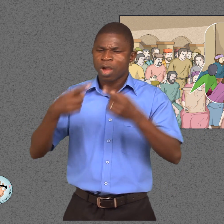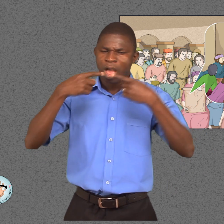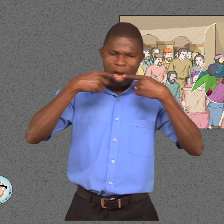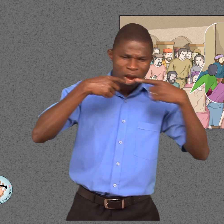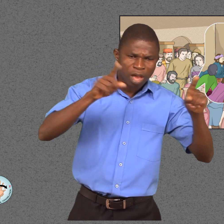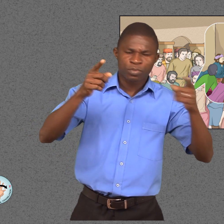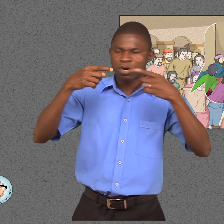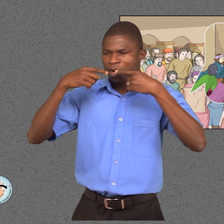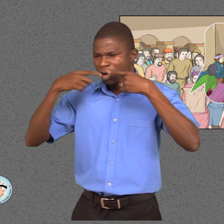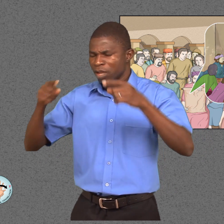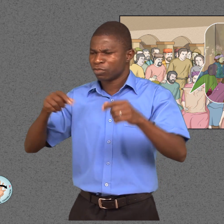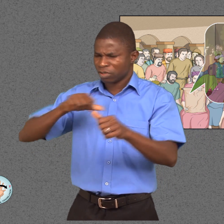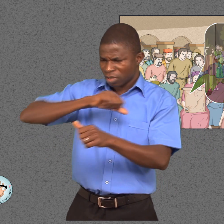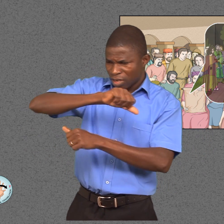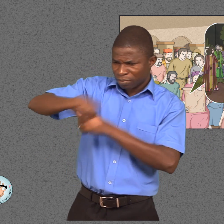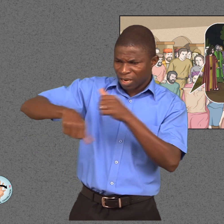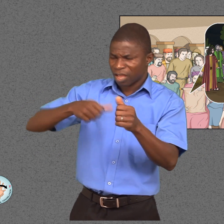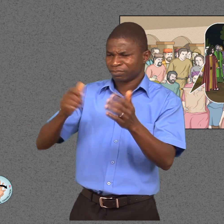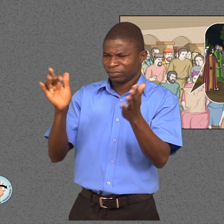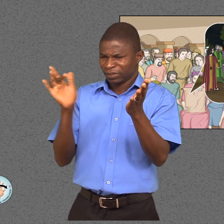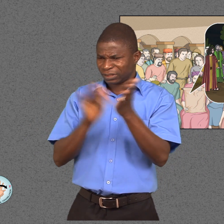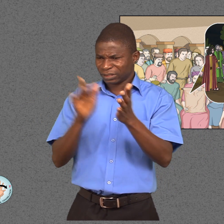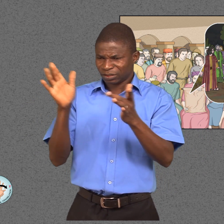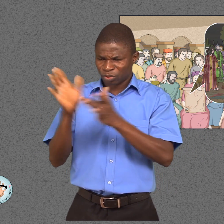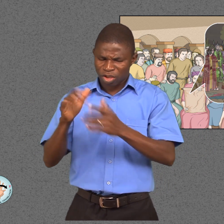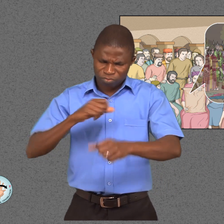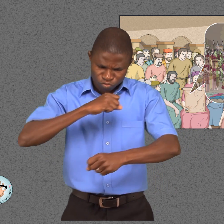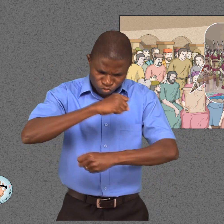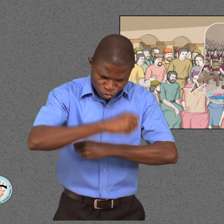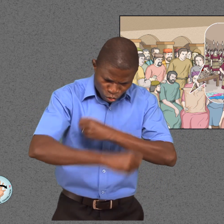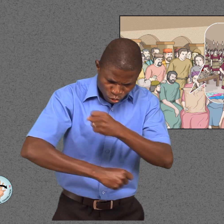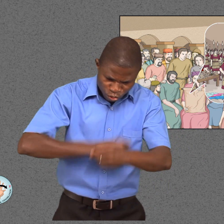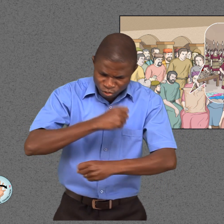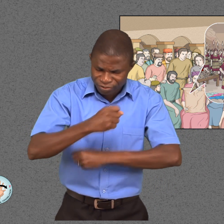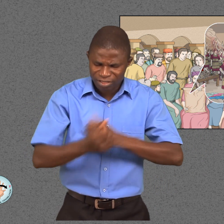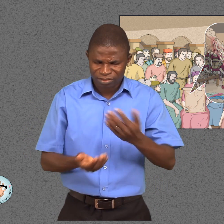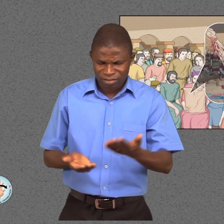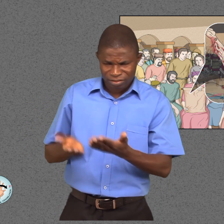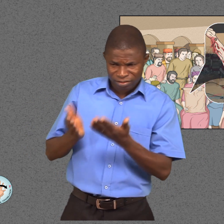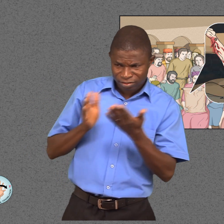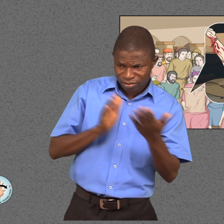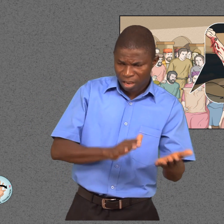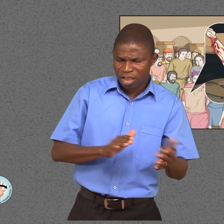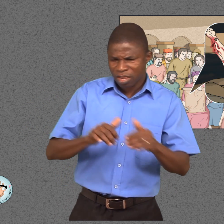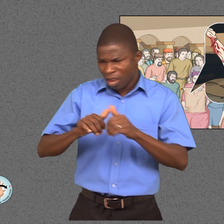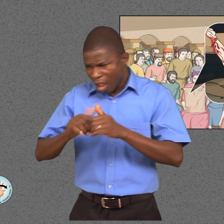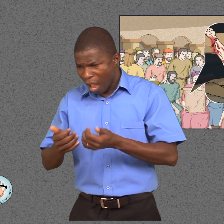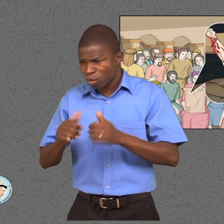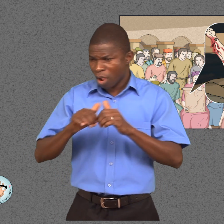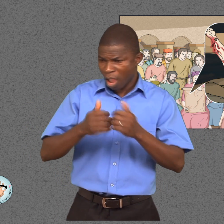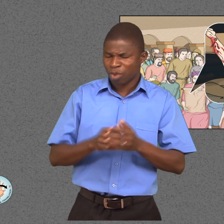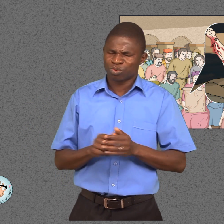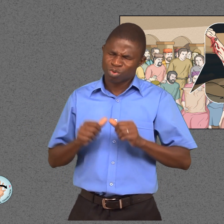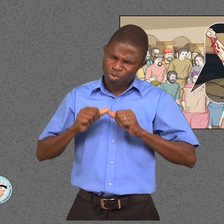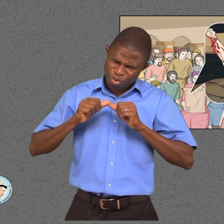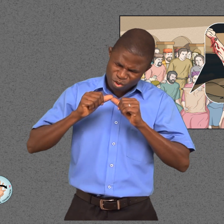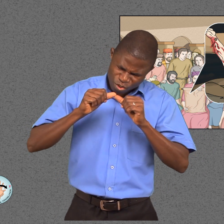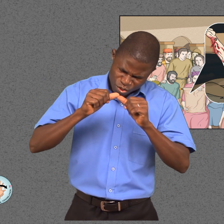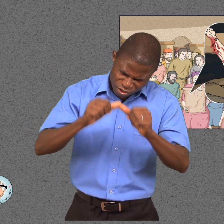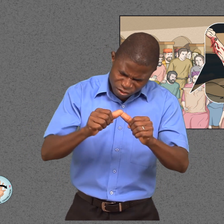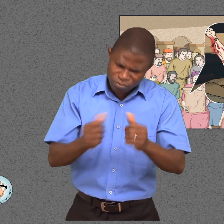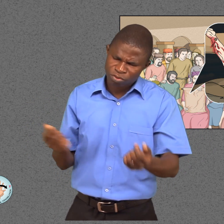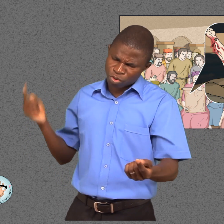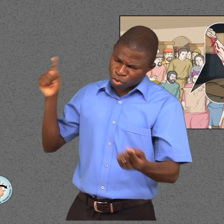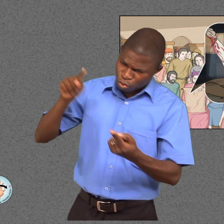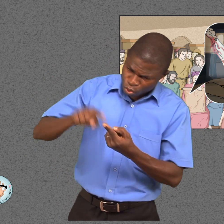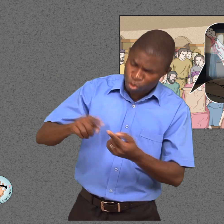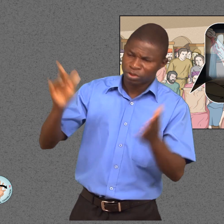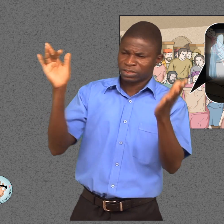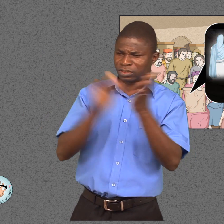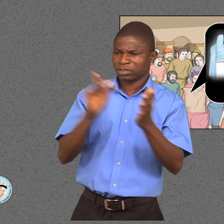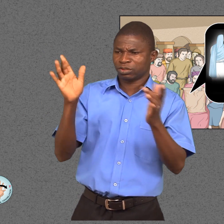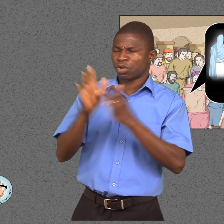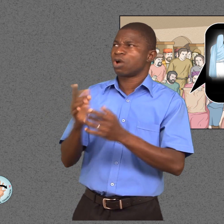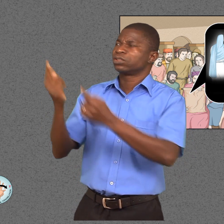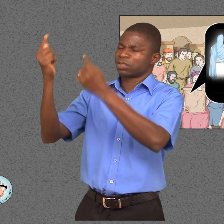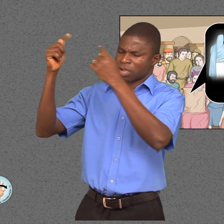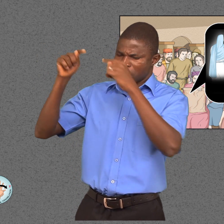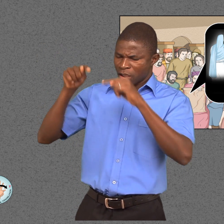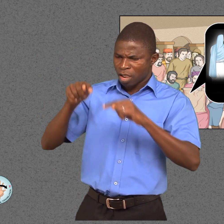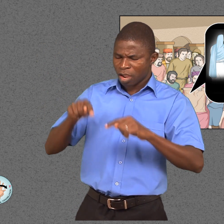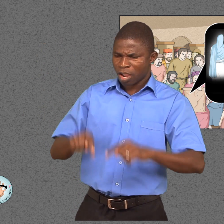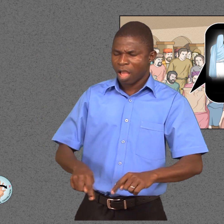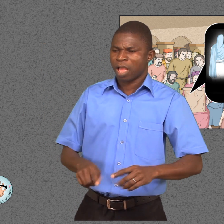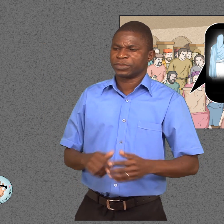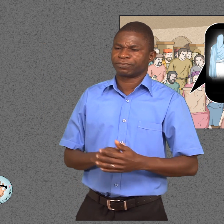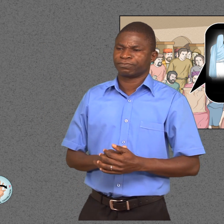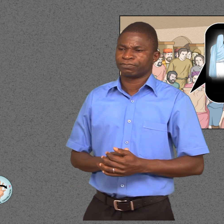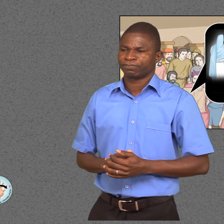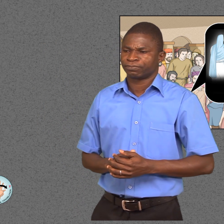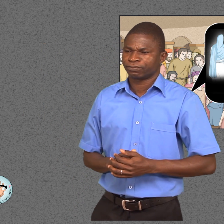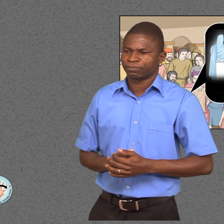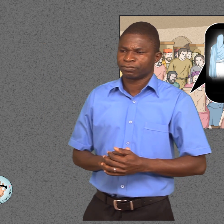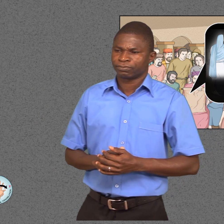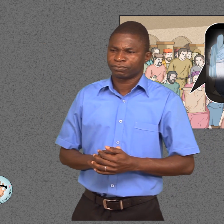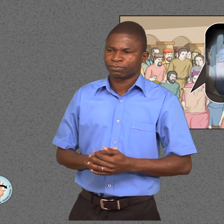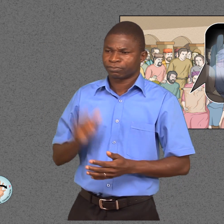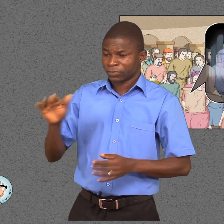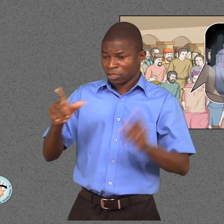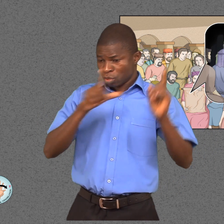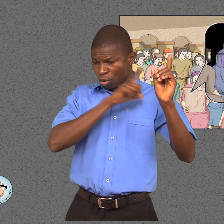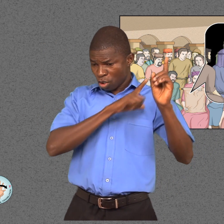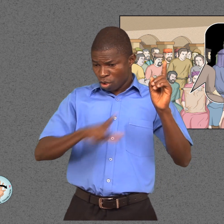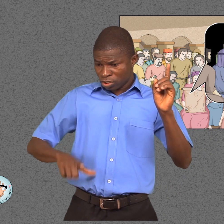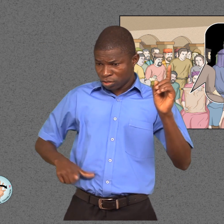For as often as you eat this bread and drink this cup, you proclaim the Lord’s death until He comes.